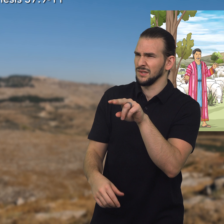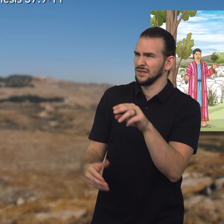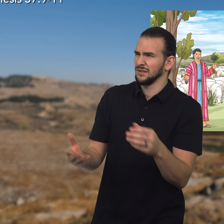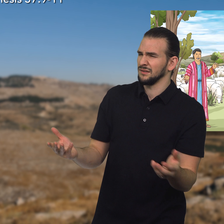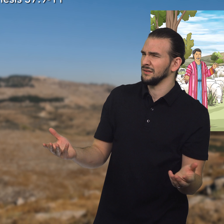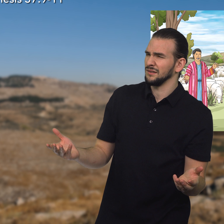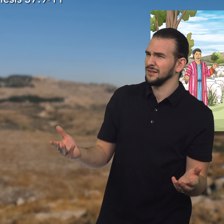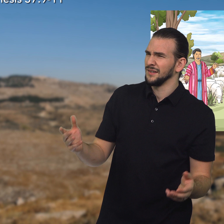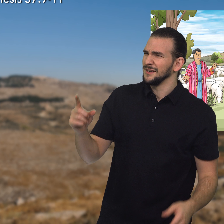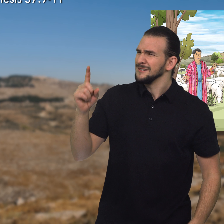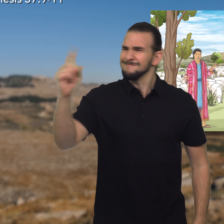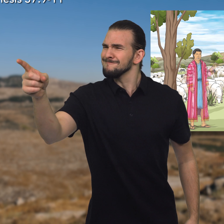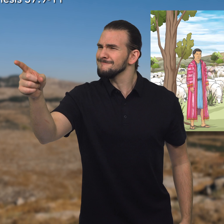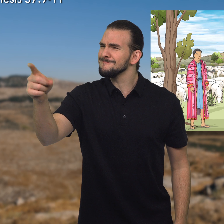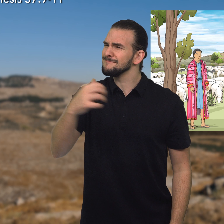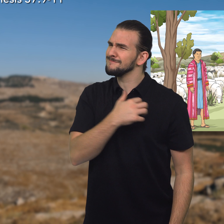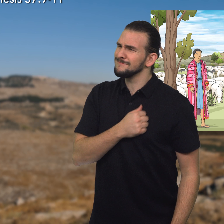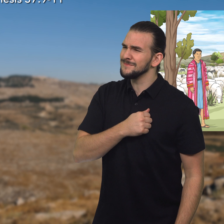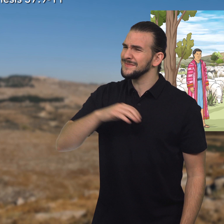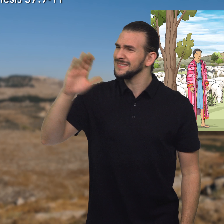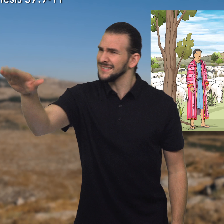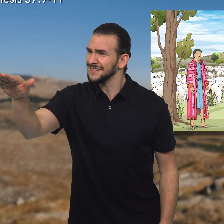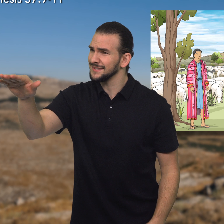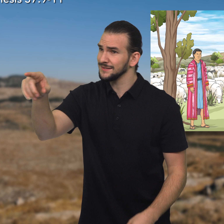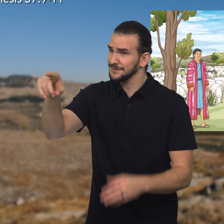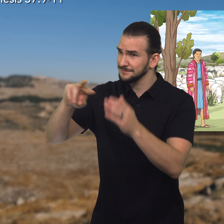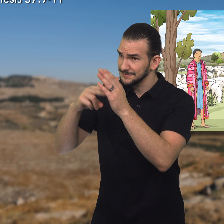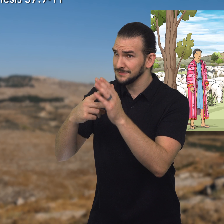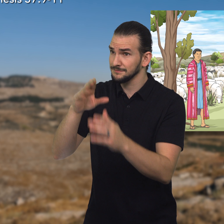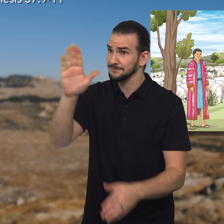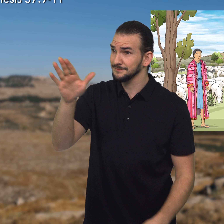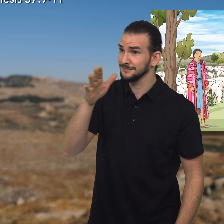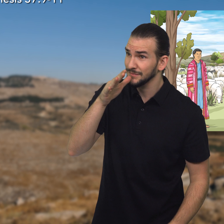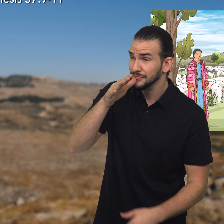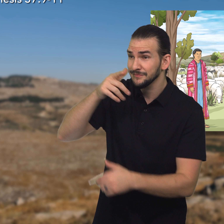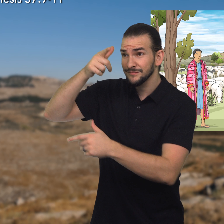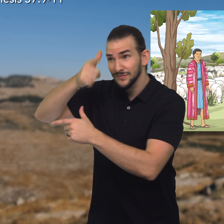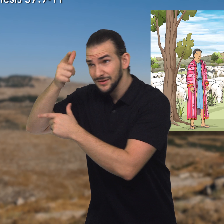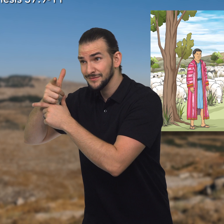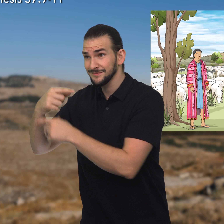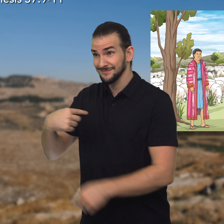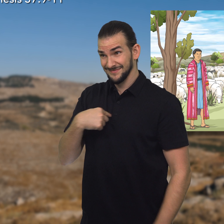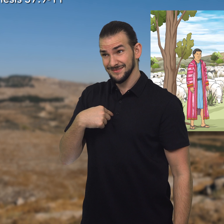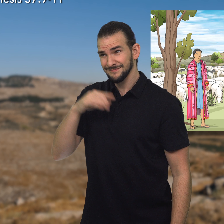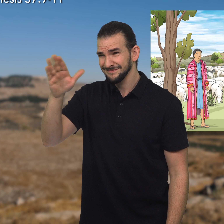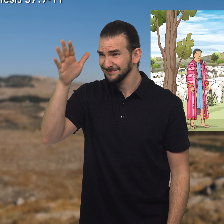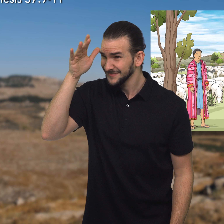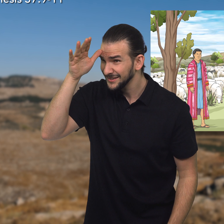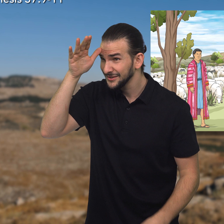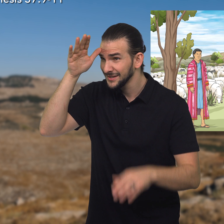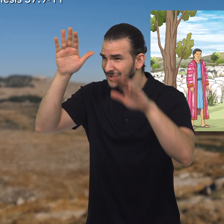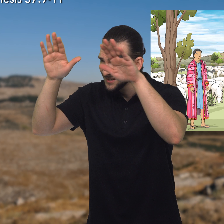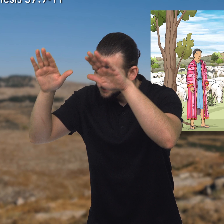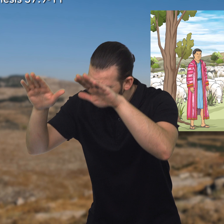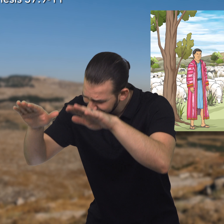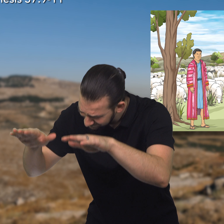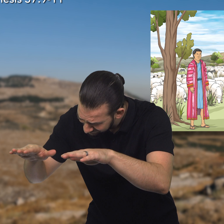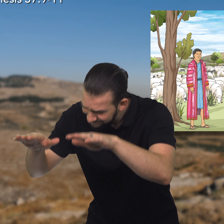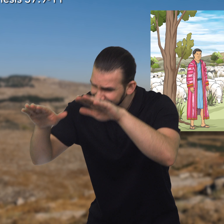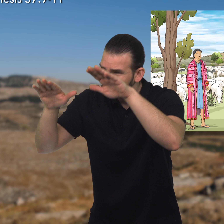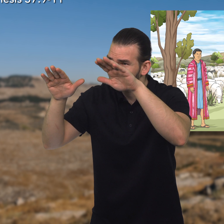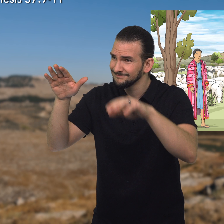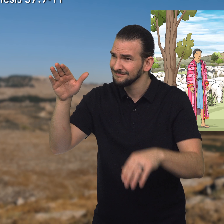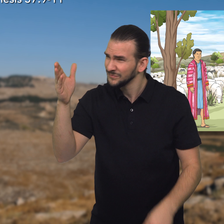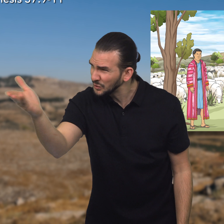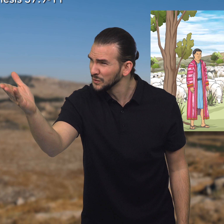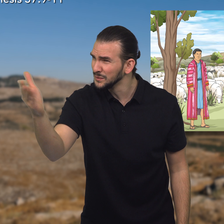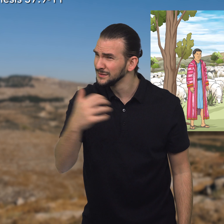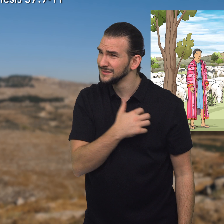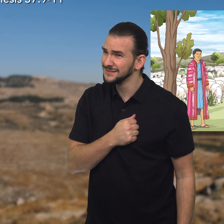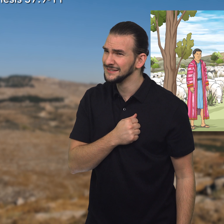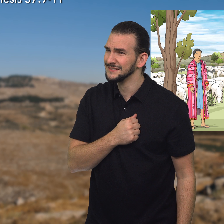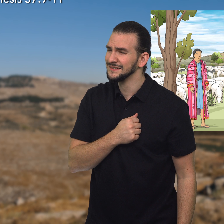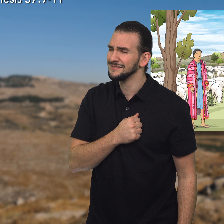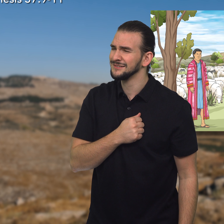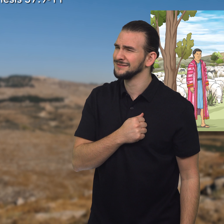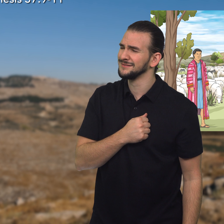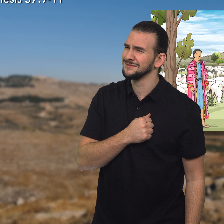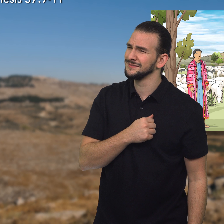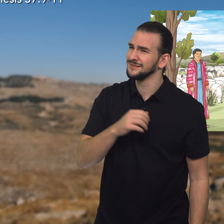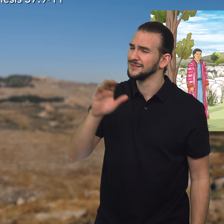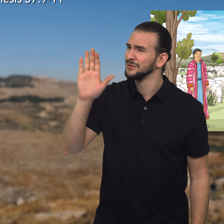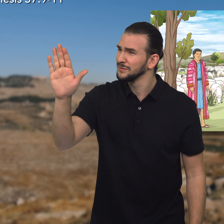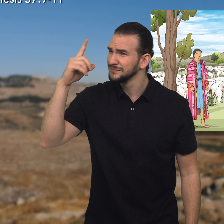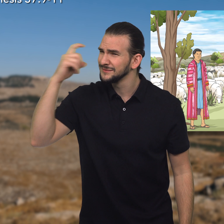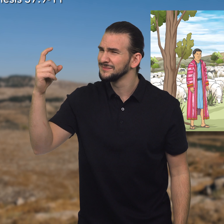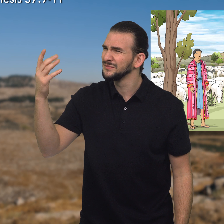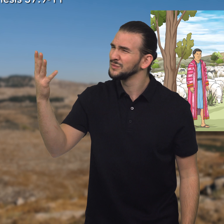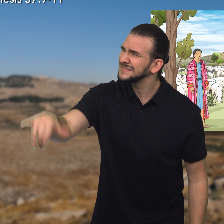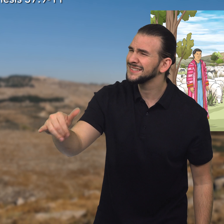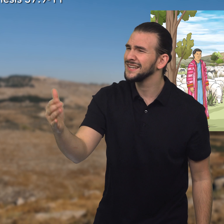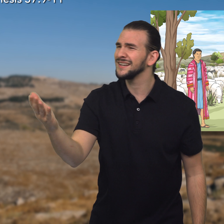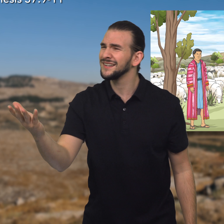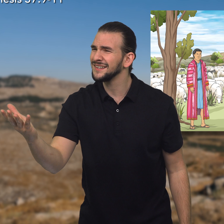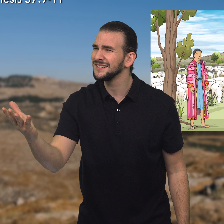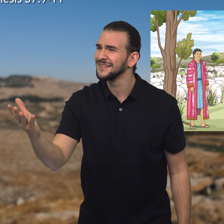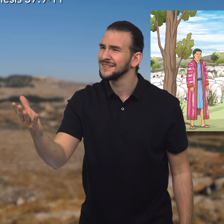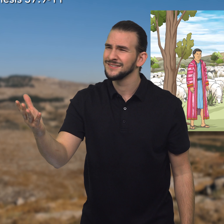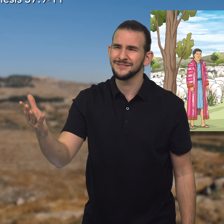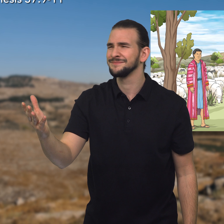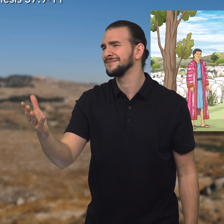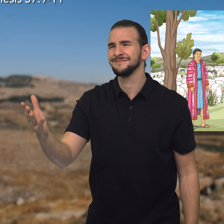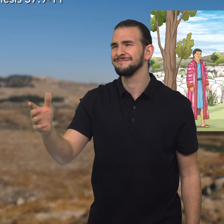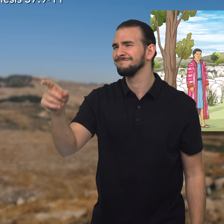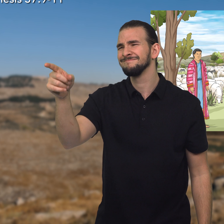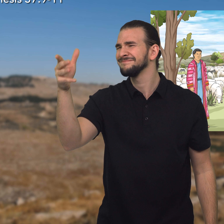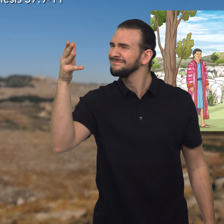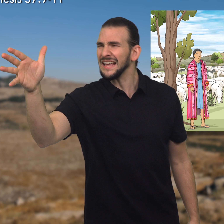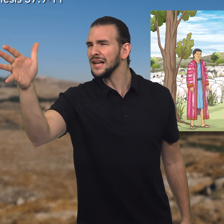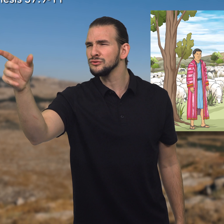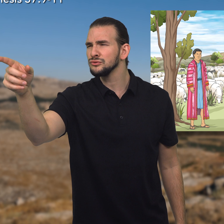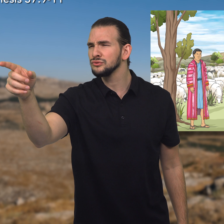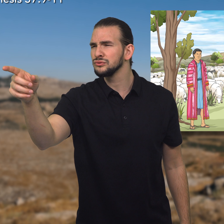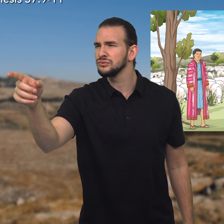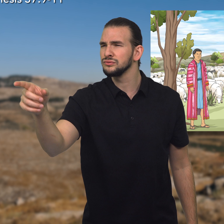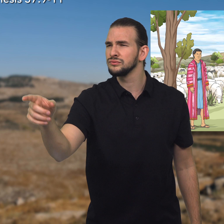He told his father and brothers, but his father rebuked him and said, “What is this dream that you have had?